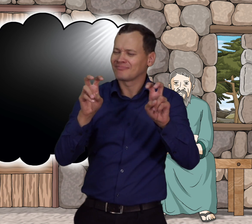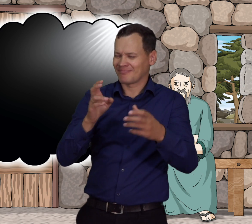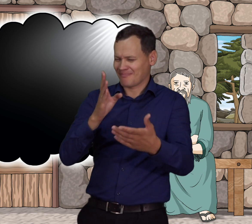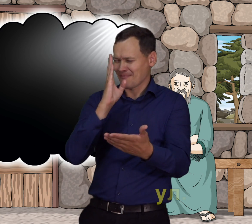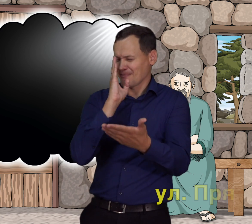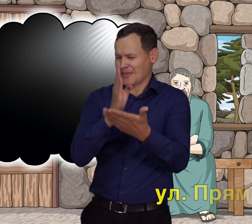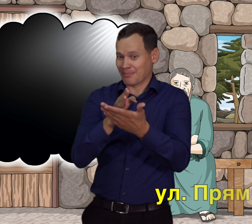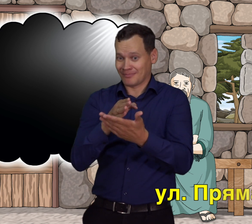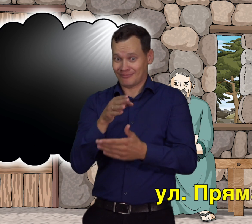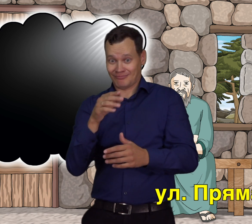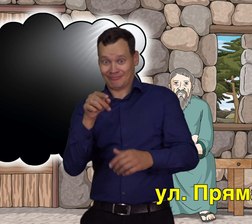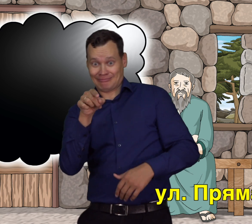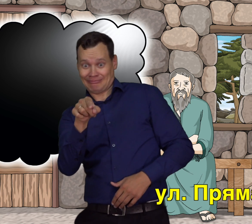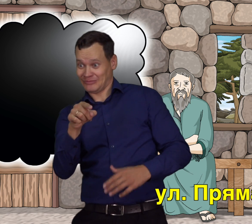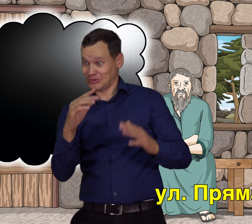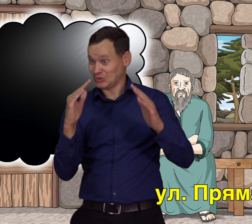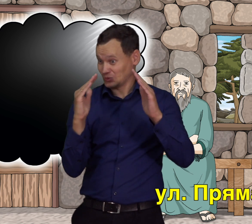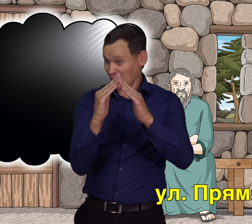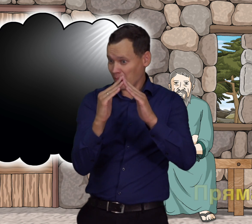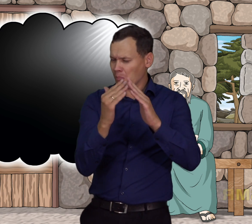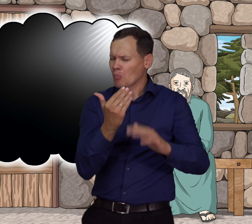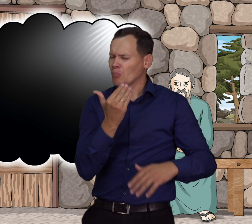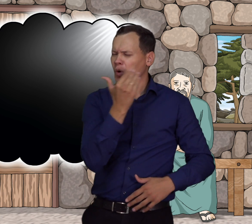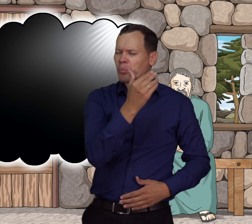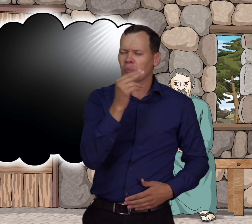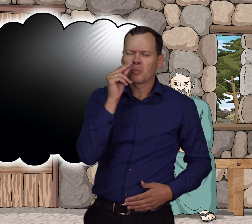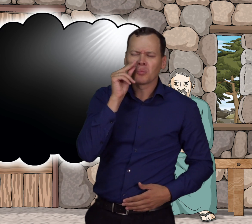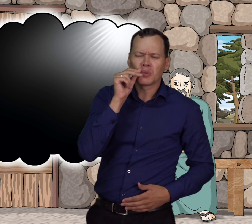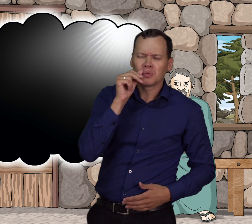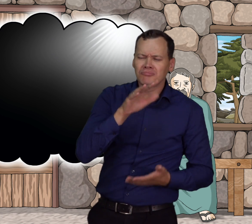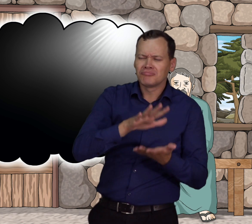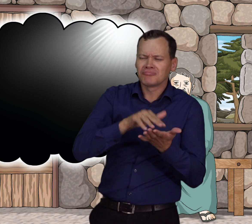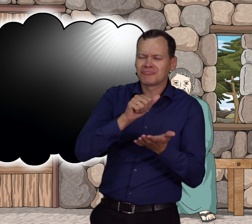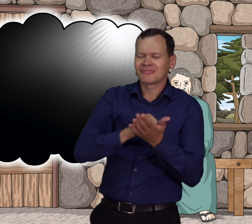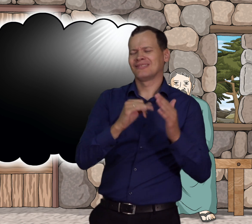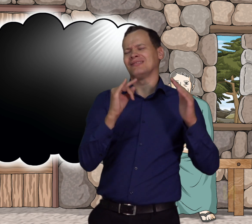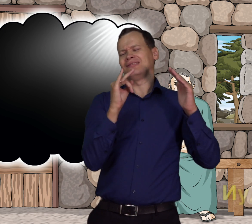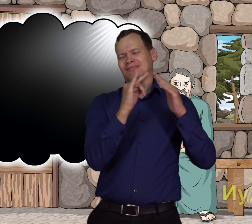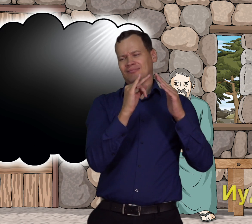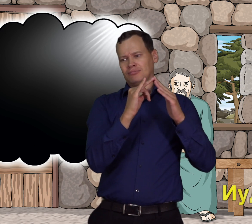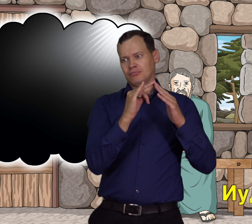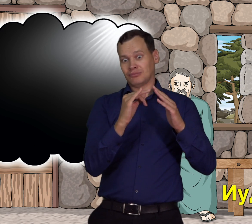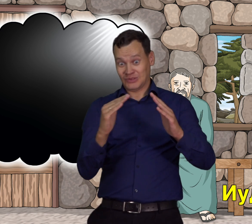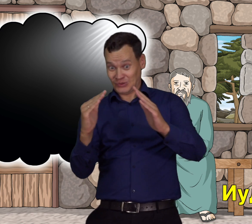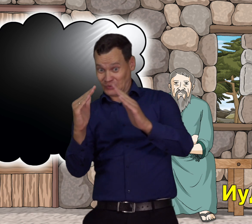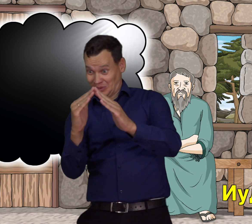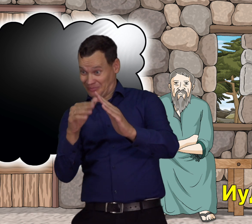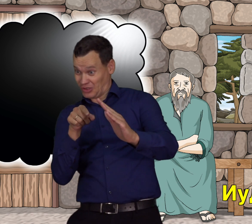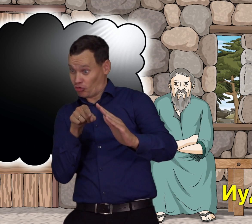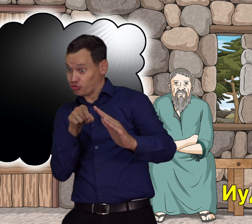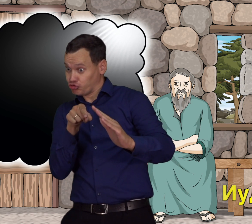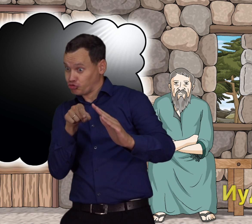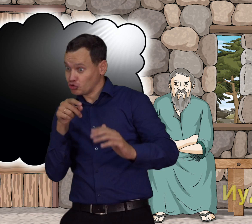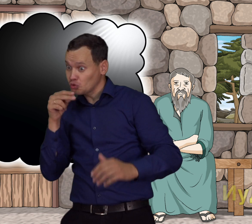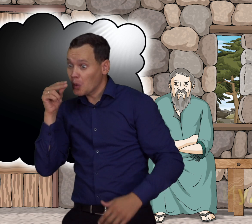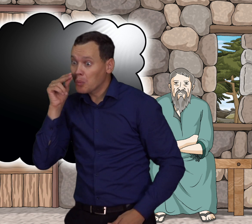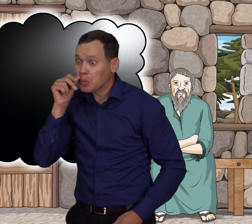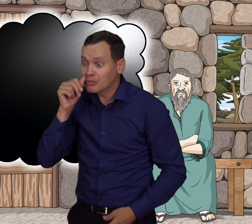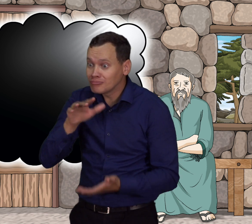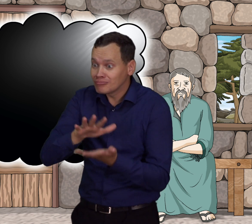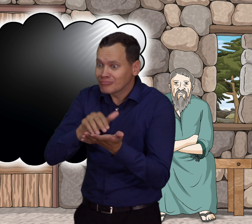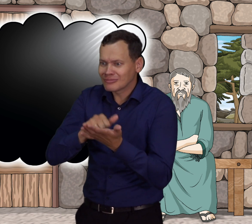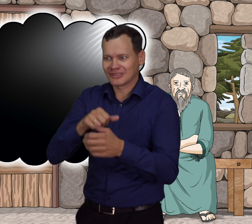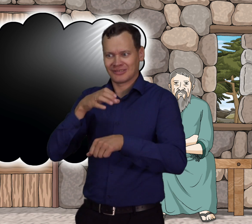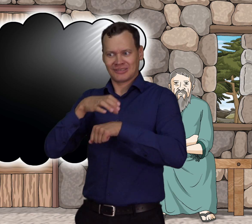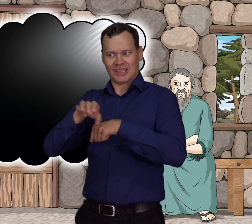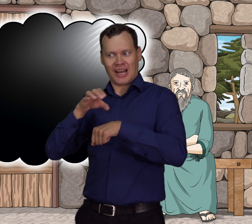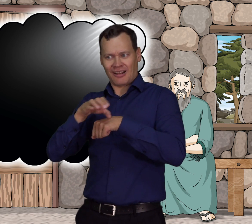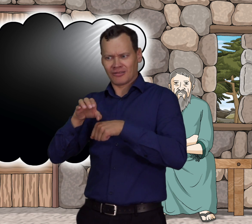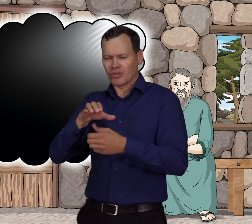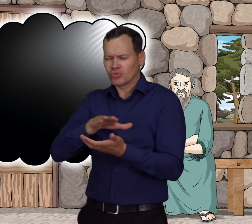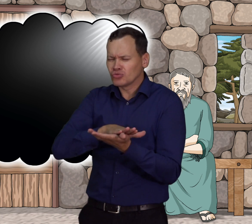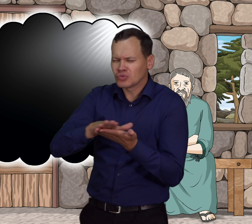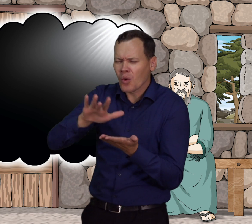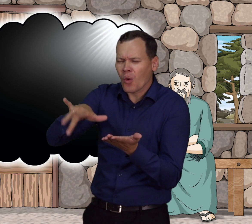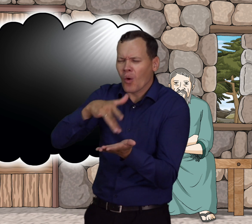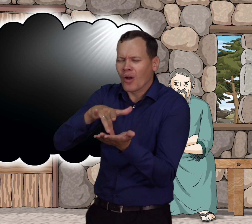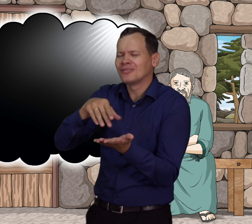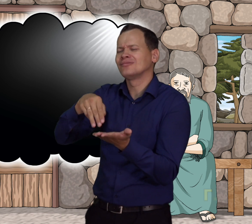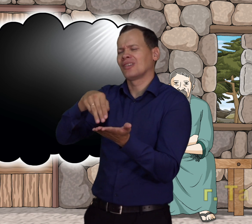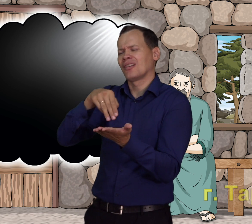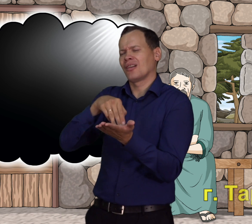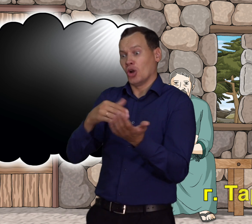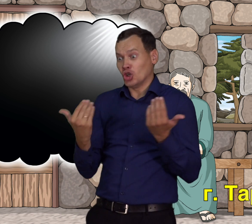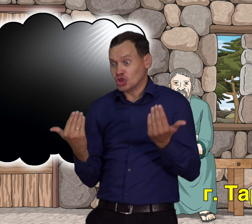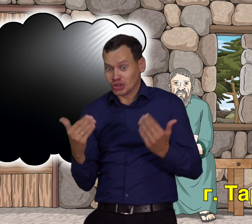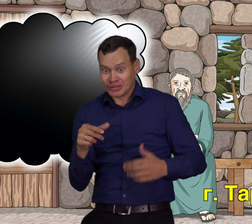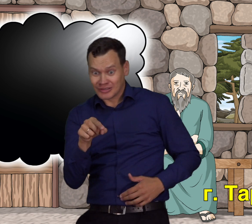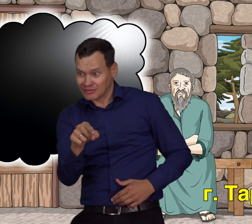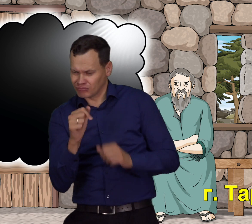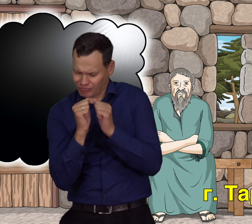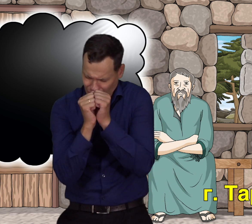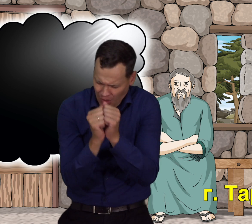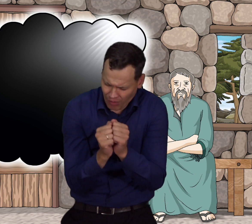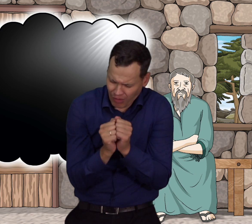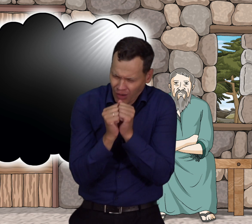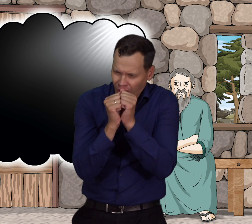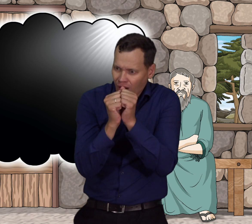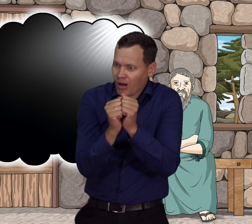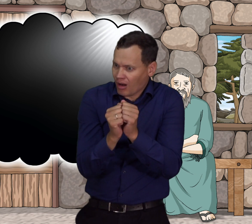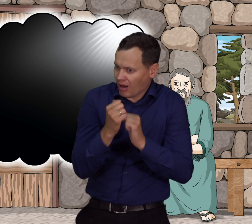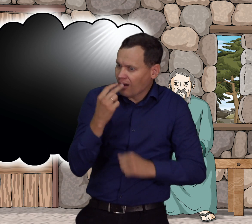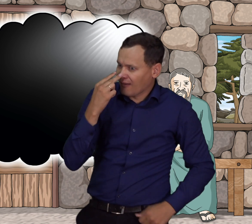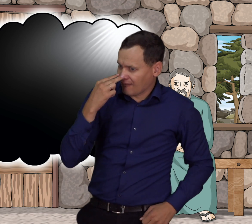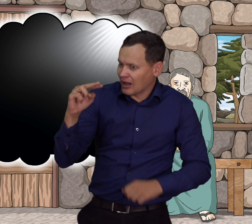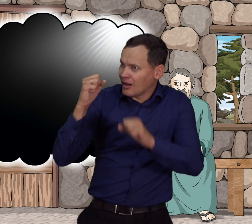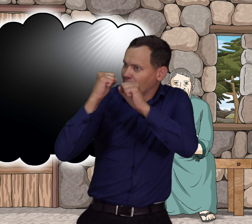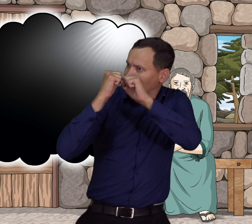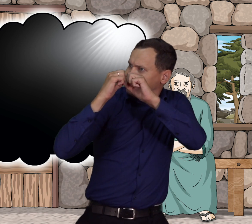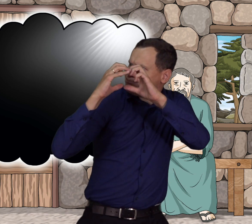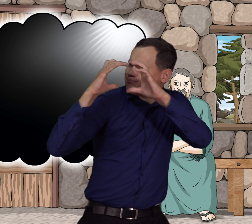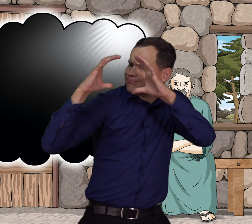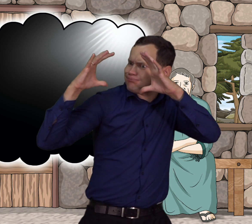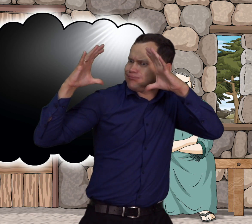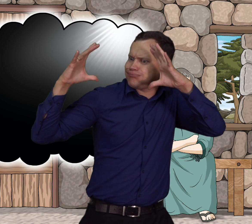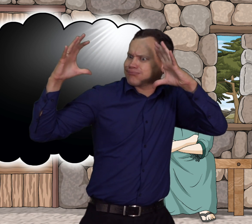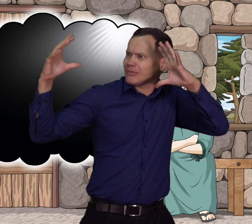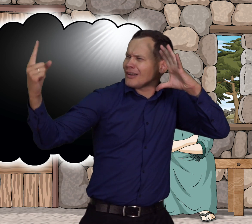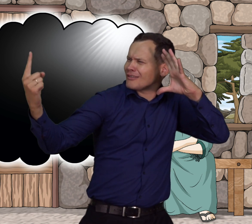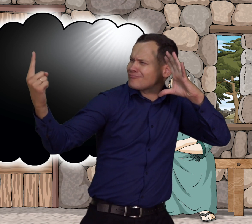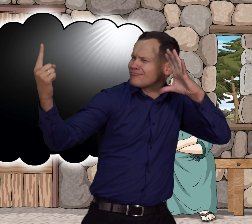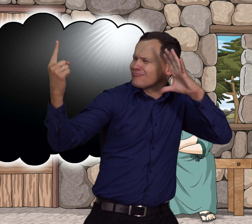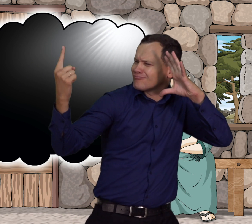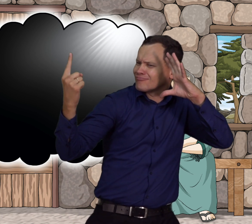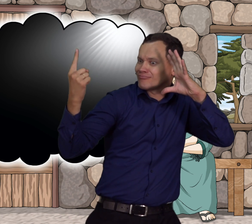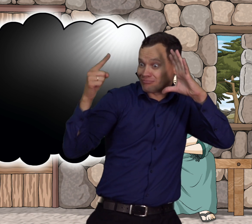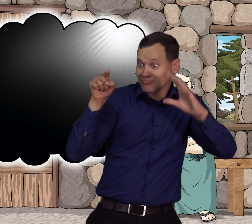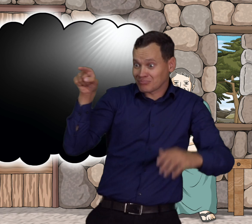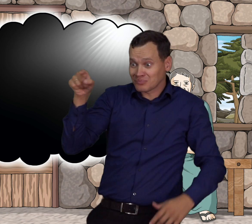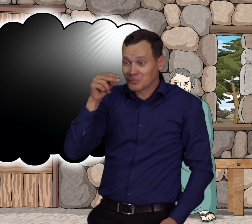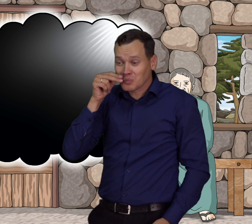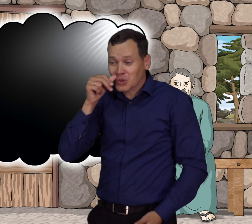“Go to the house of Judas on Straight Street and ask for a man from Tarsus named Saul, for he is praying.